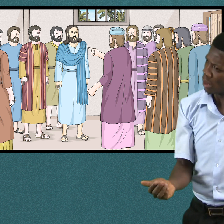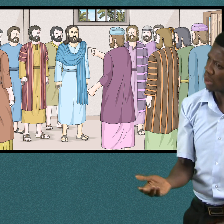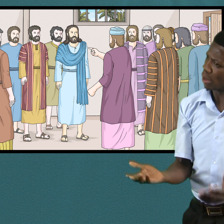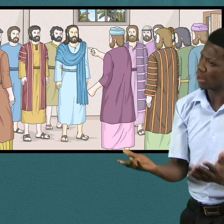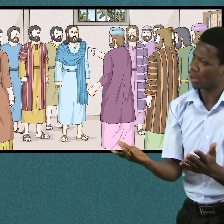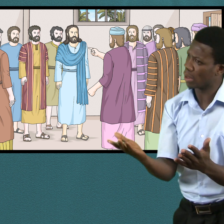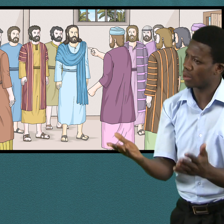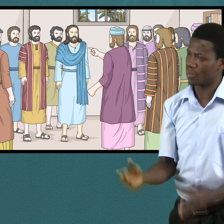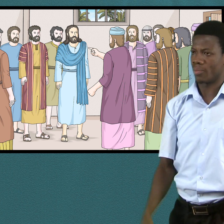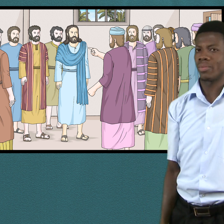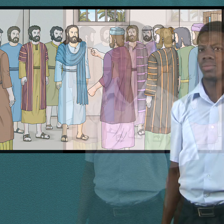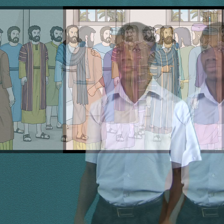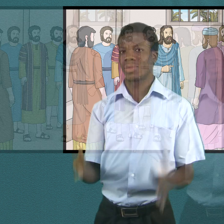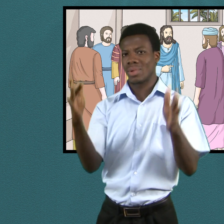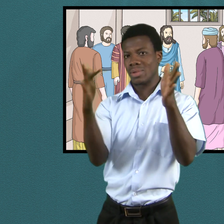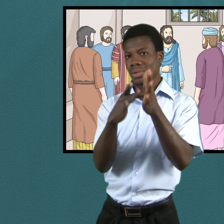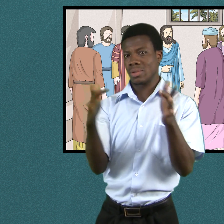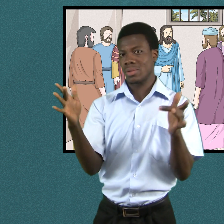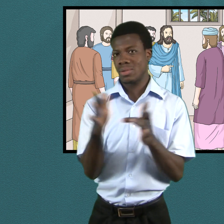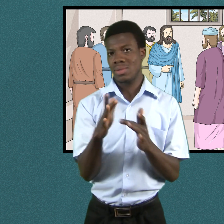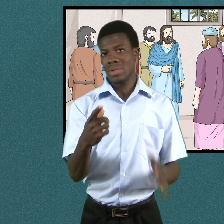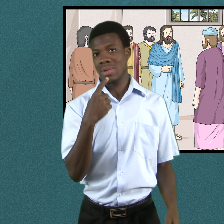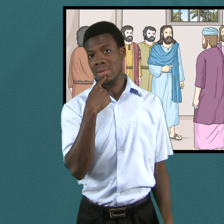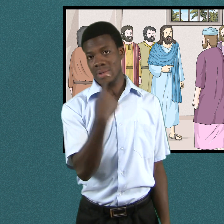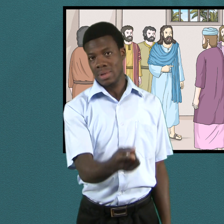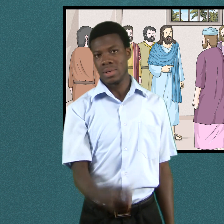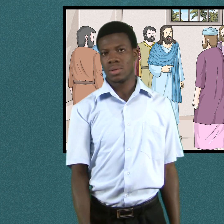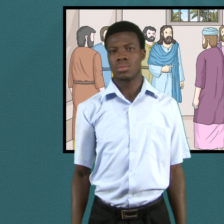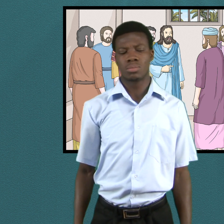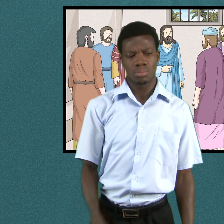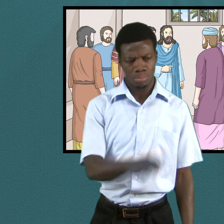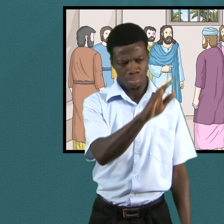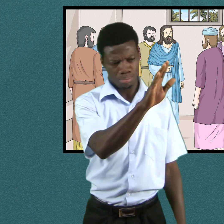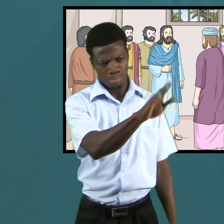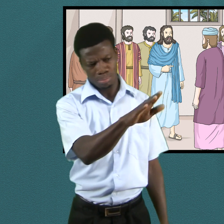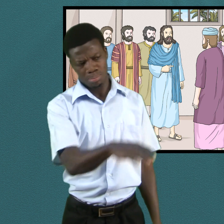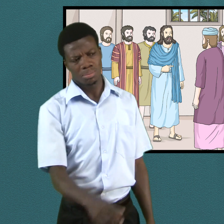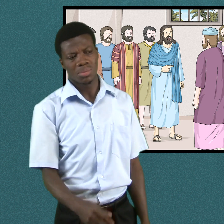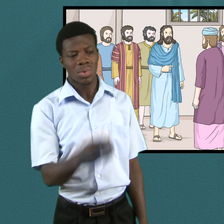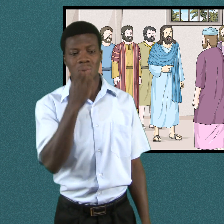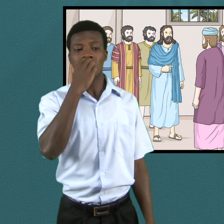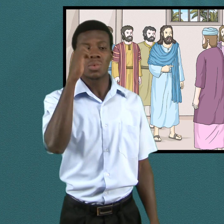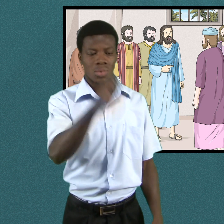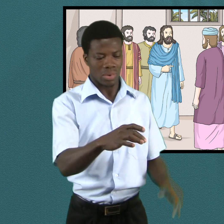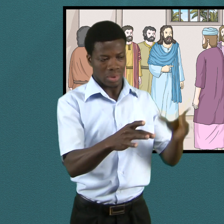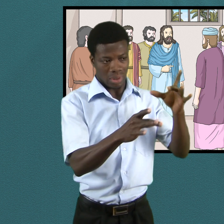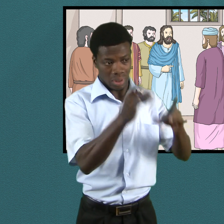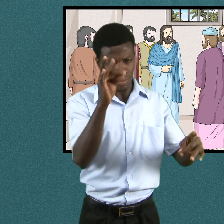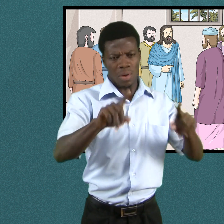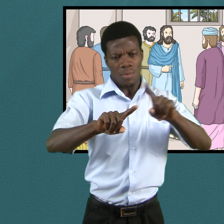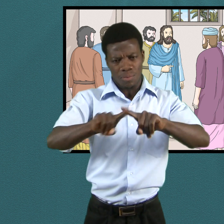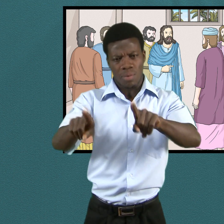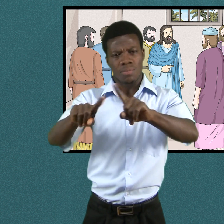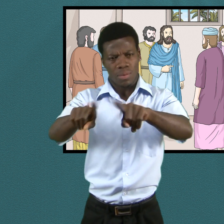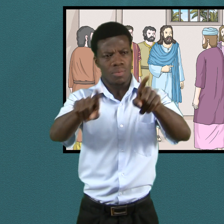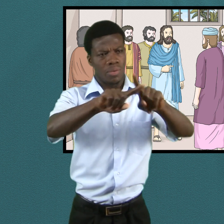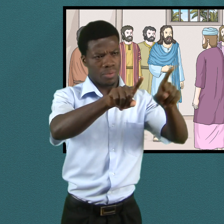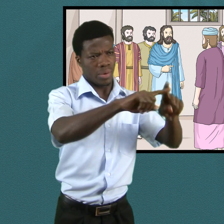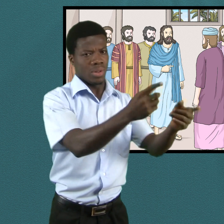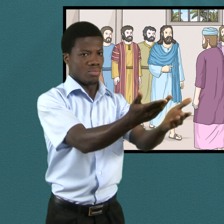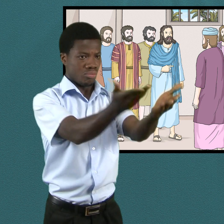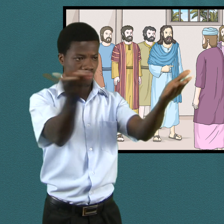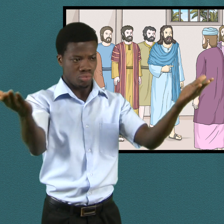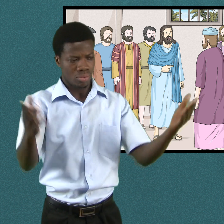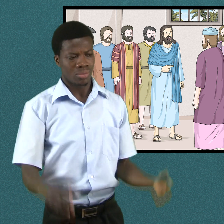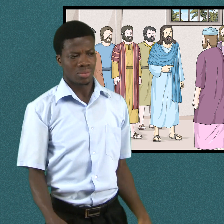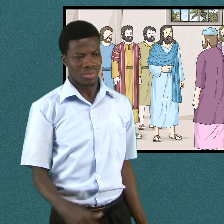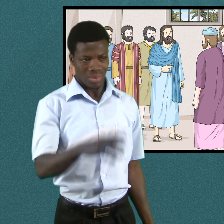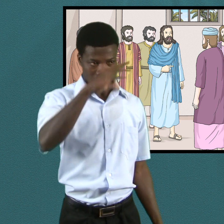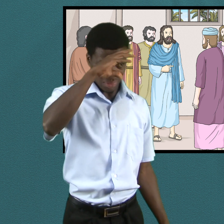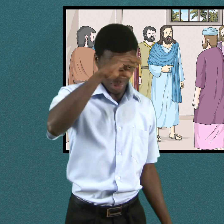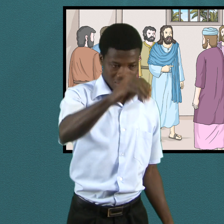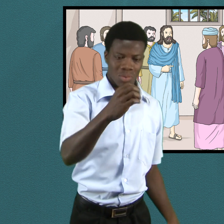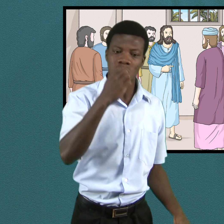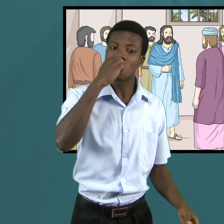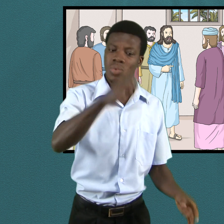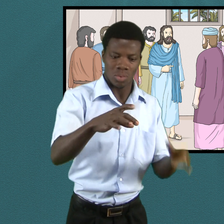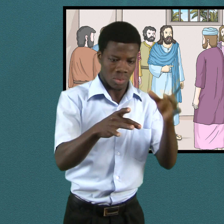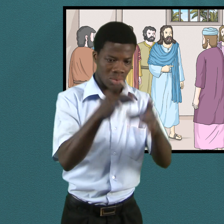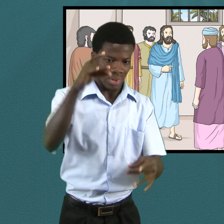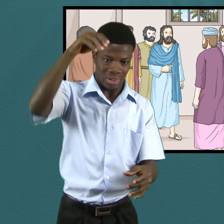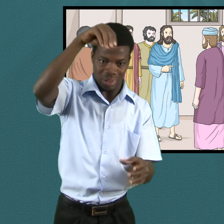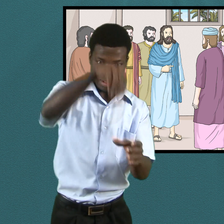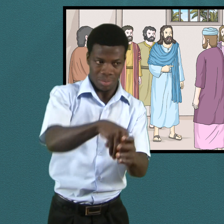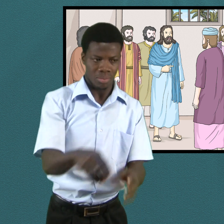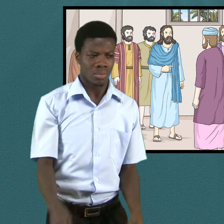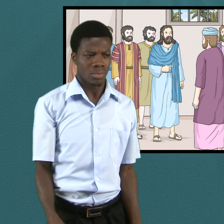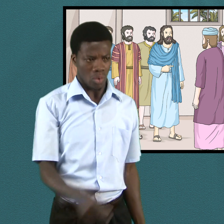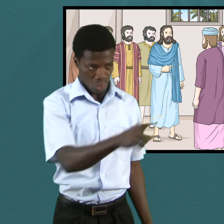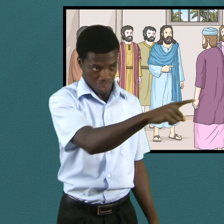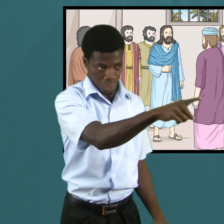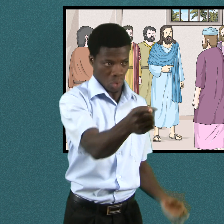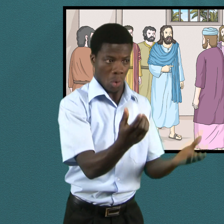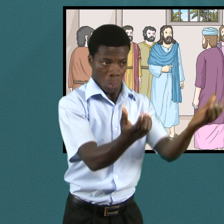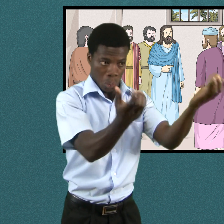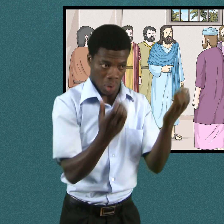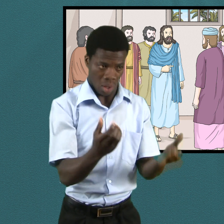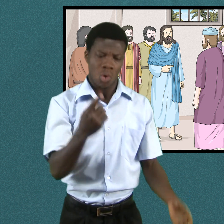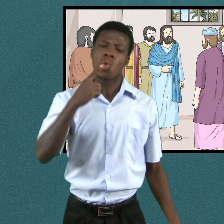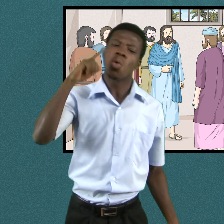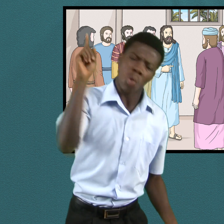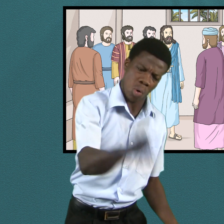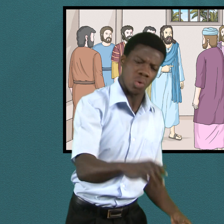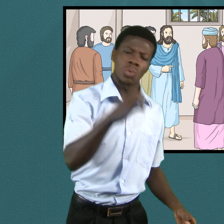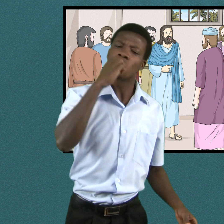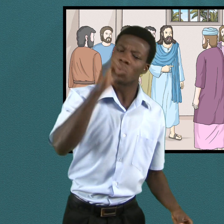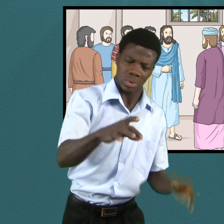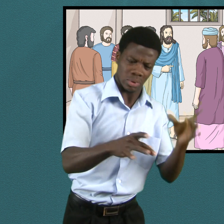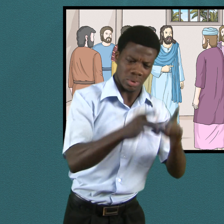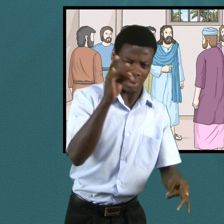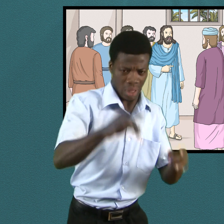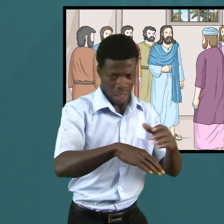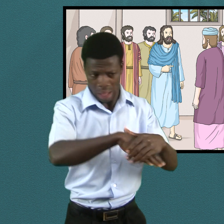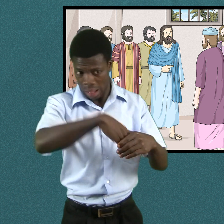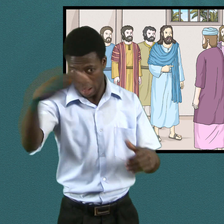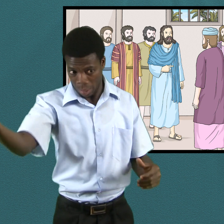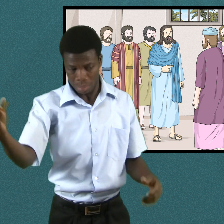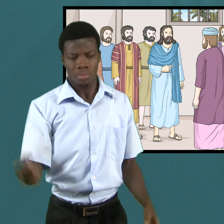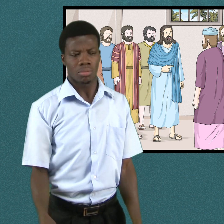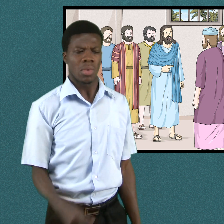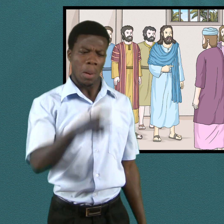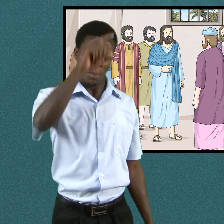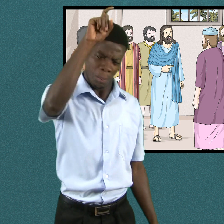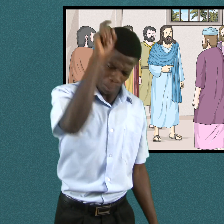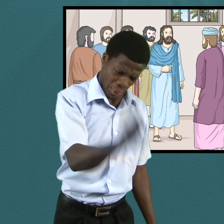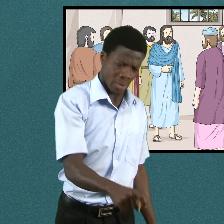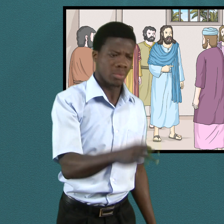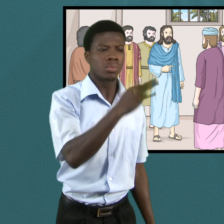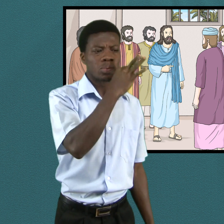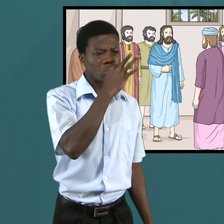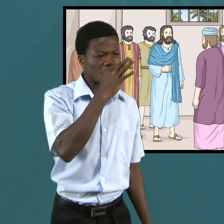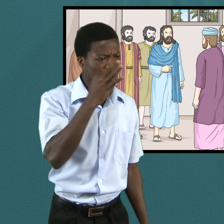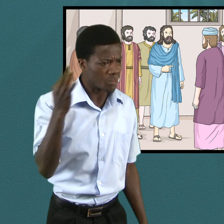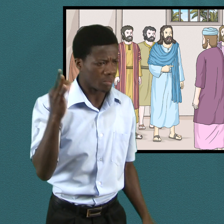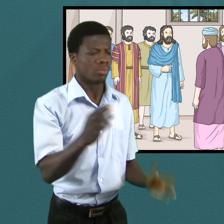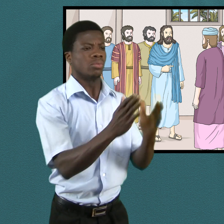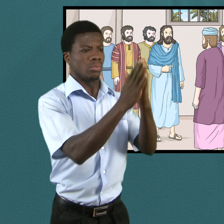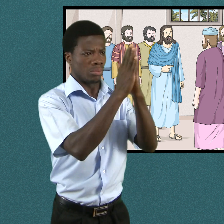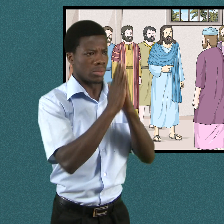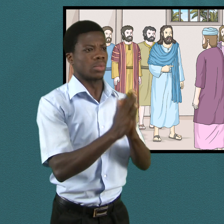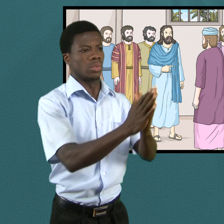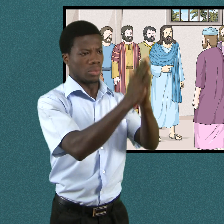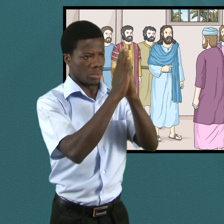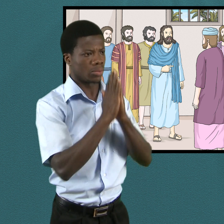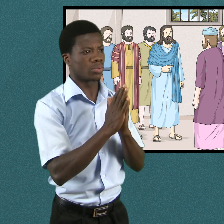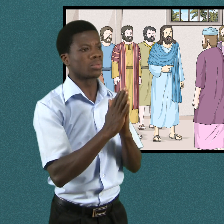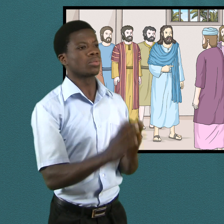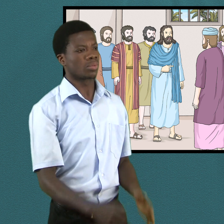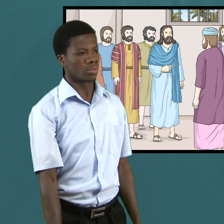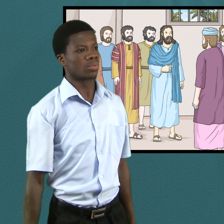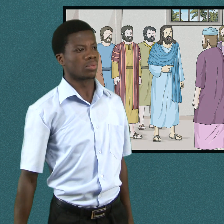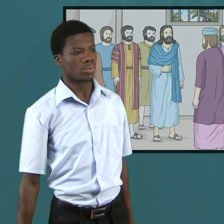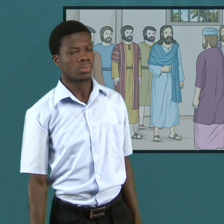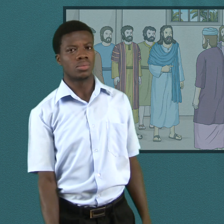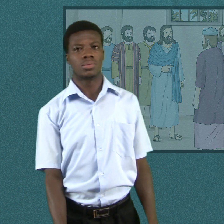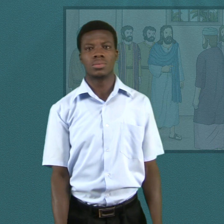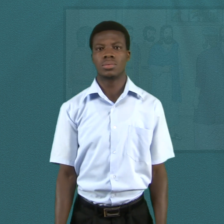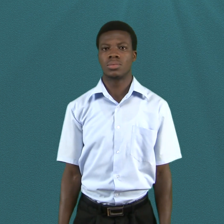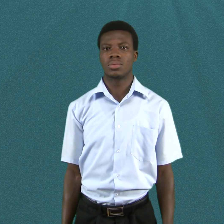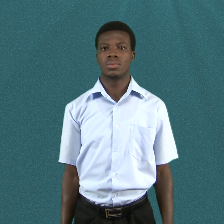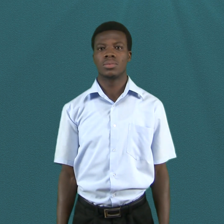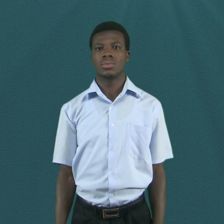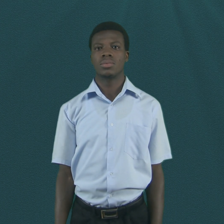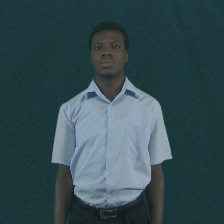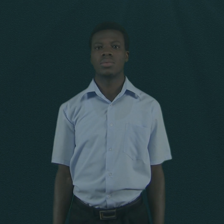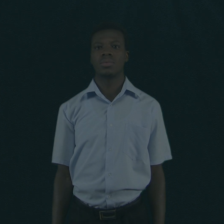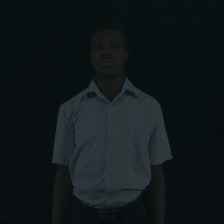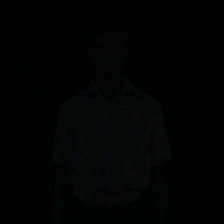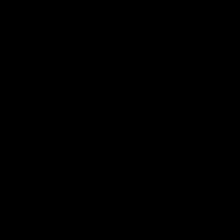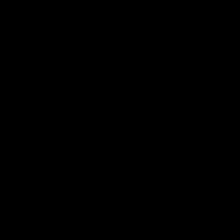Jesus answered, “This kind cannot come out, except by prayer.”